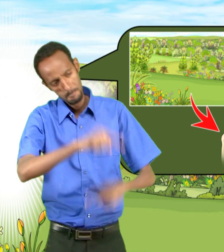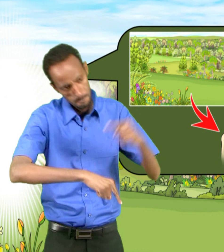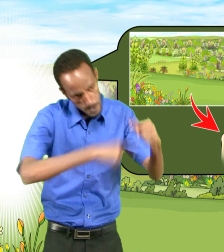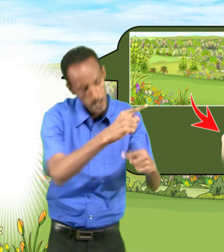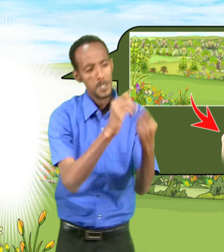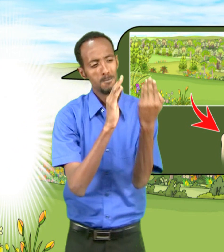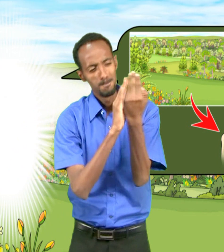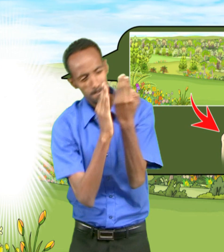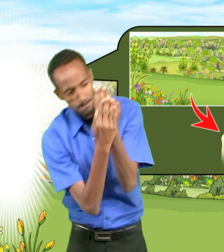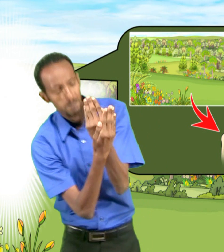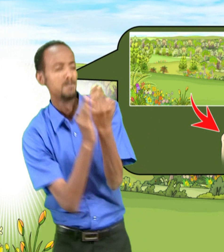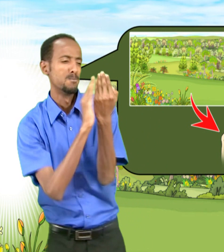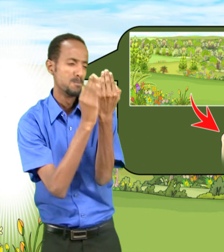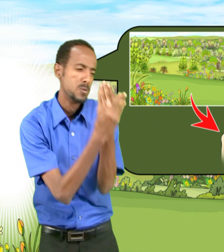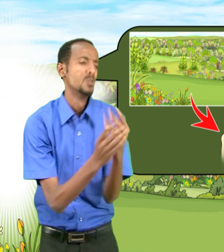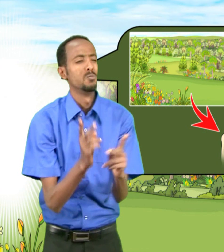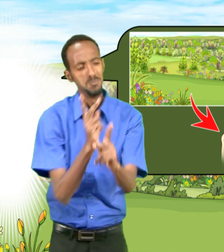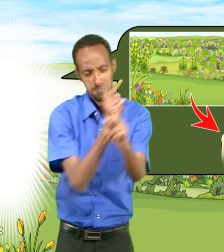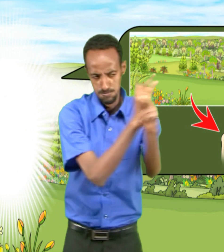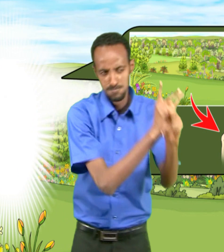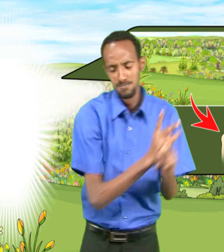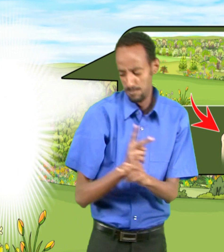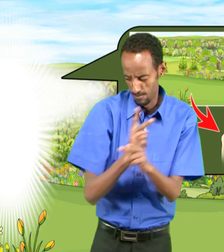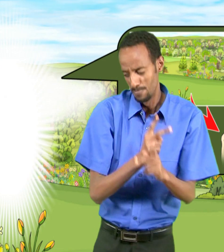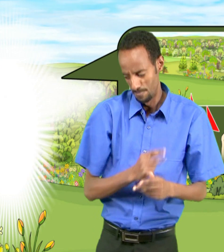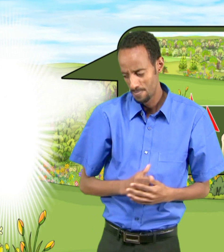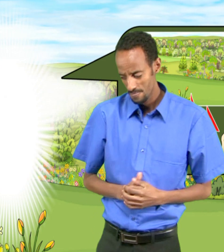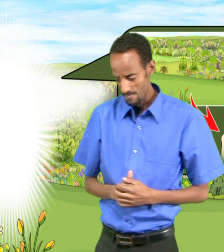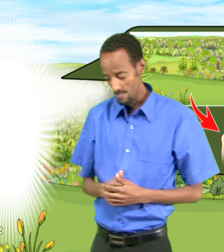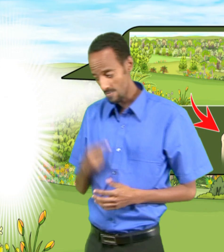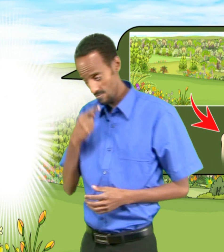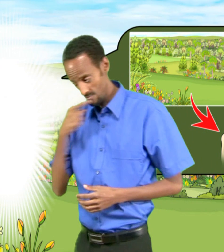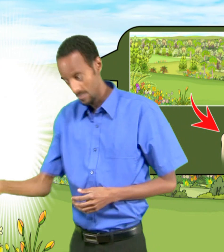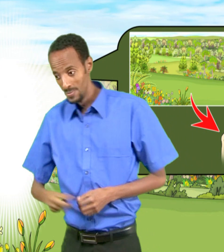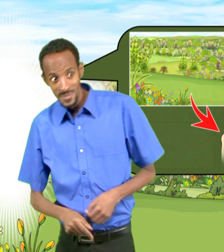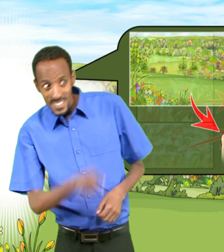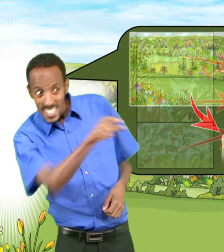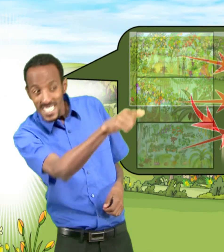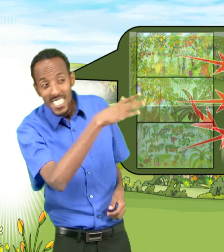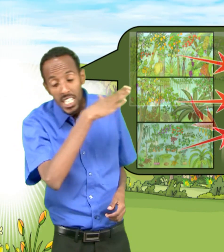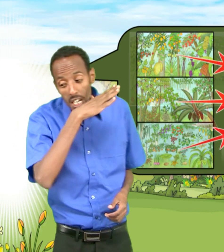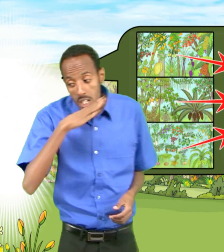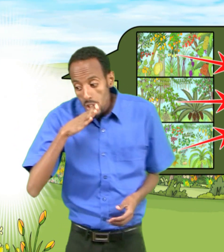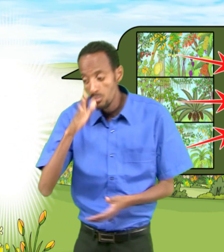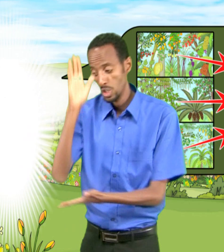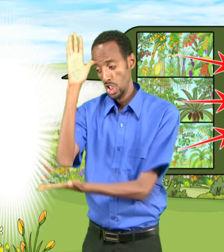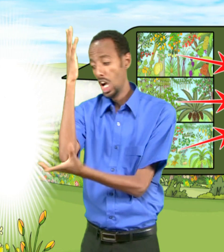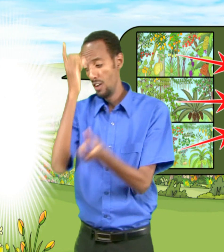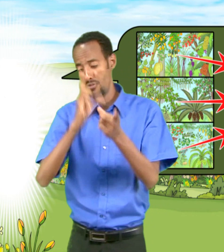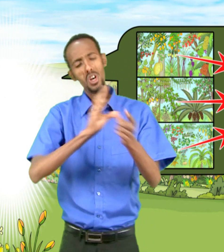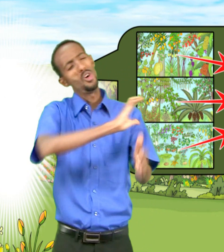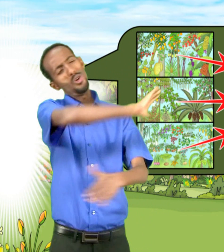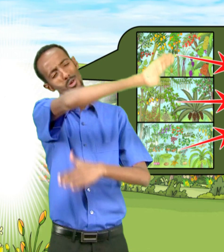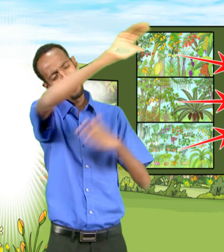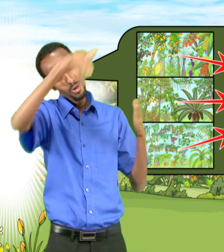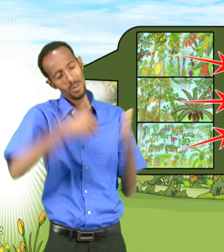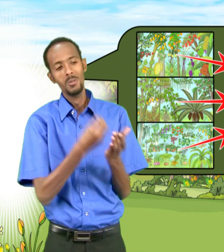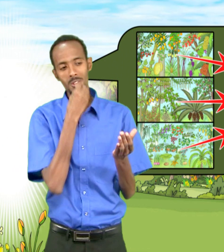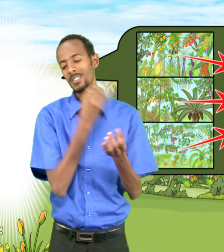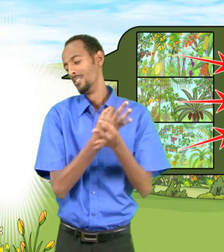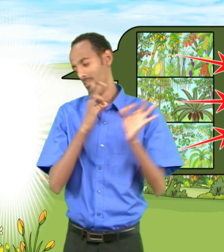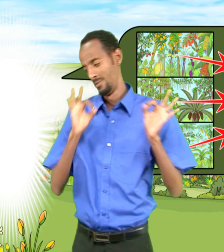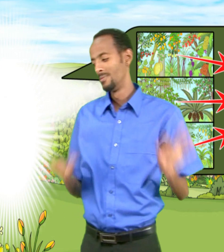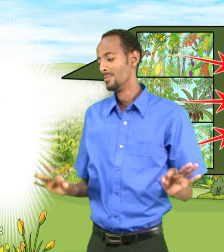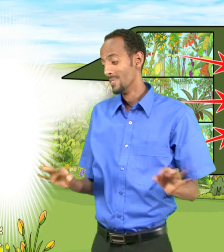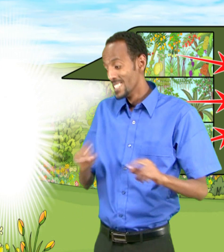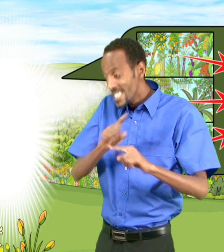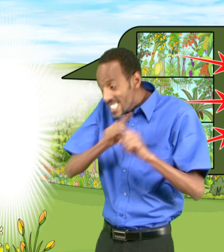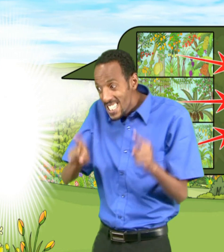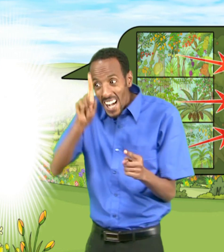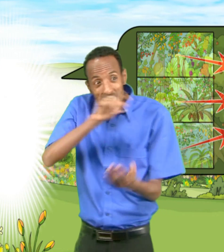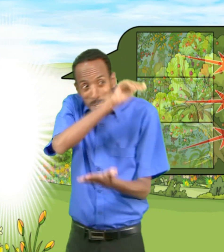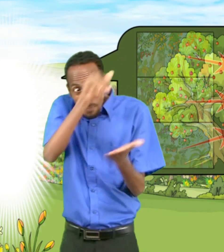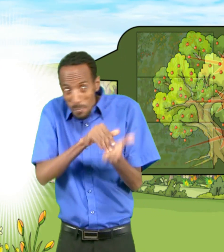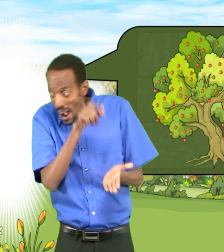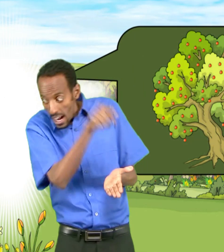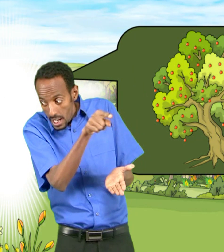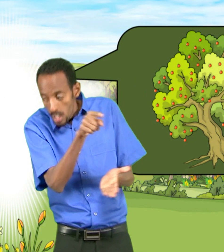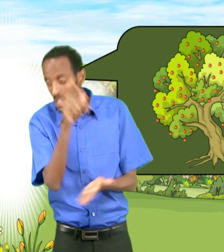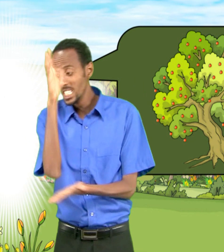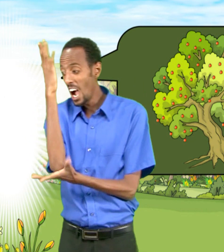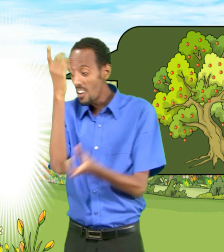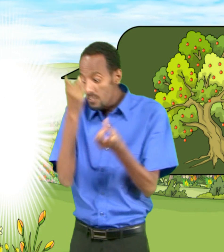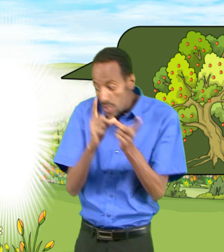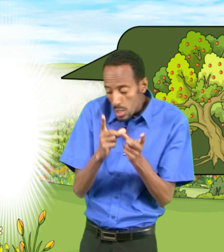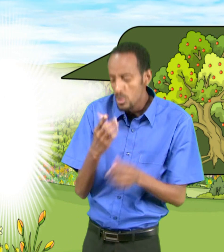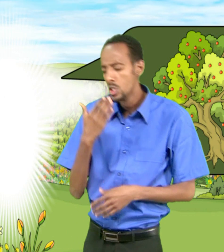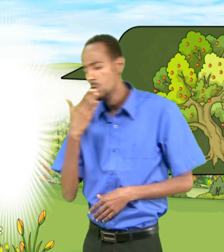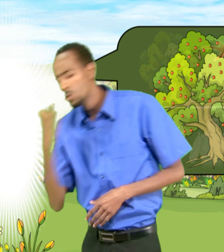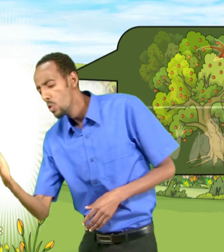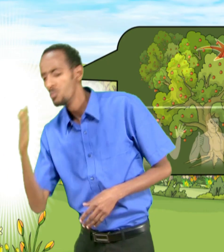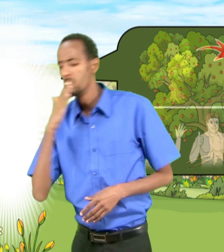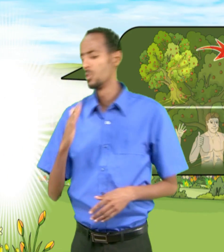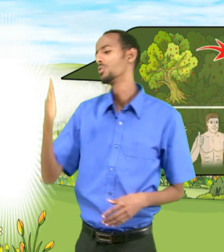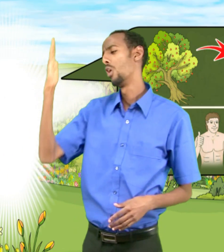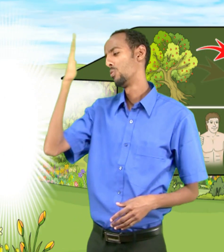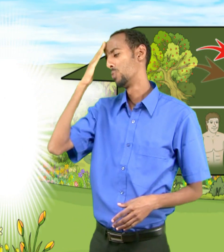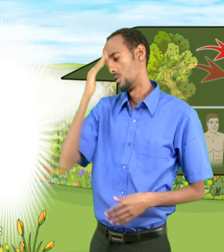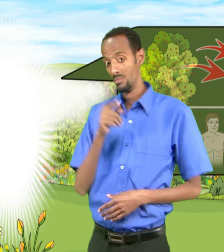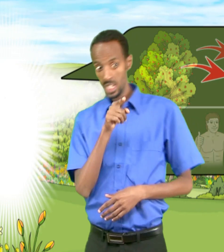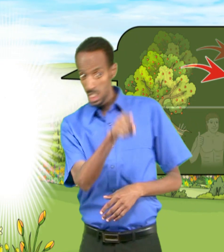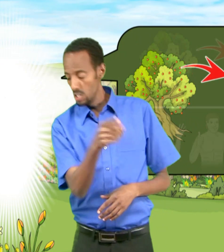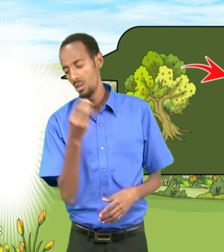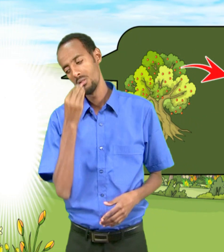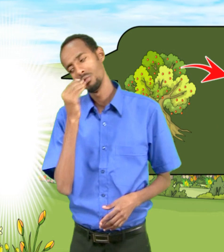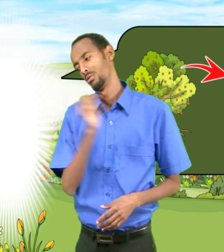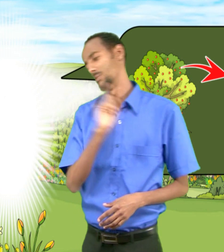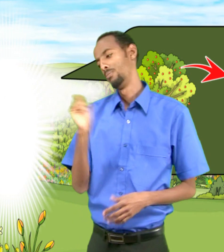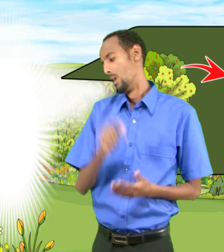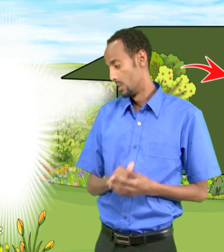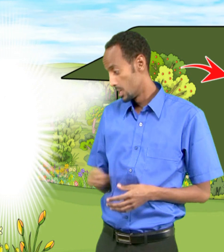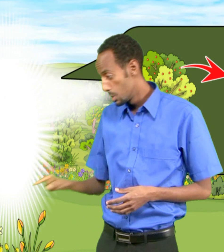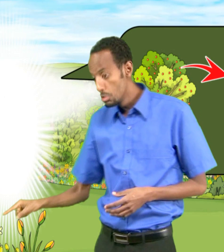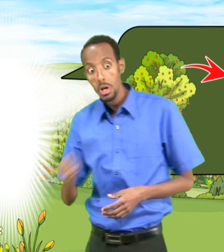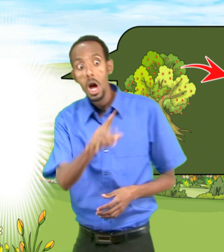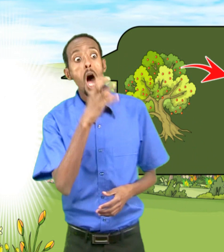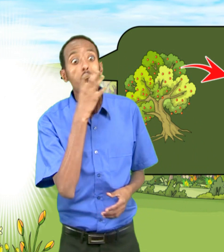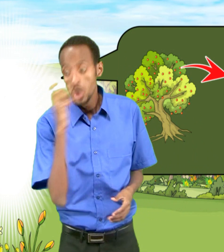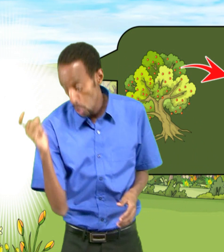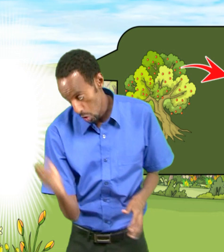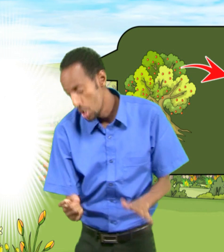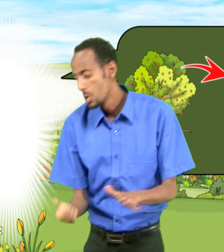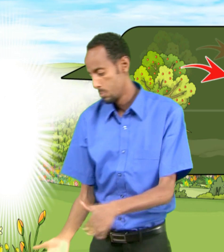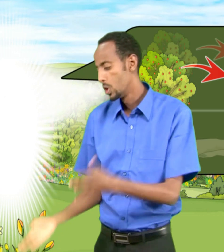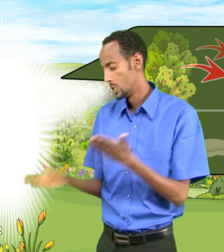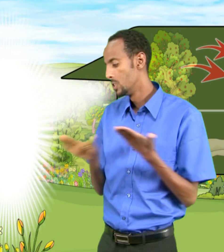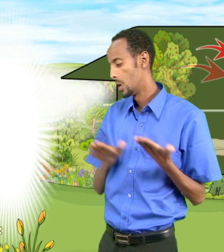And the LORD God commanded him, “You may eat freely from every tree of the garden, but you must not eat from the tree of the knowledge of good and evil;